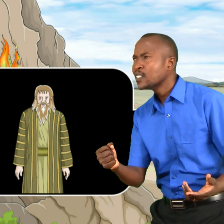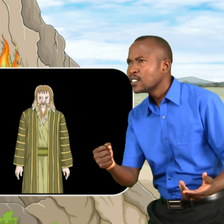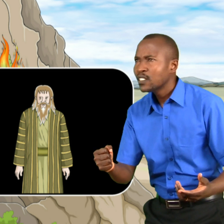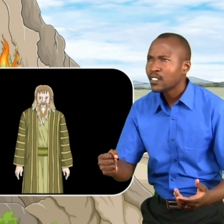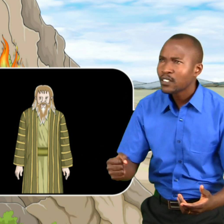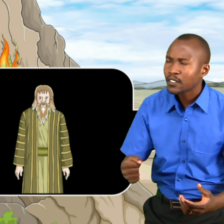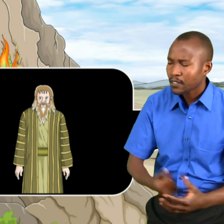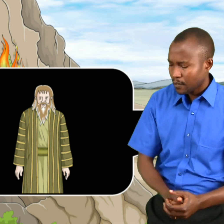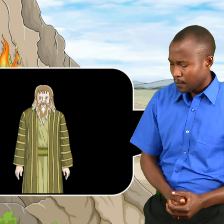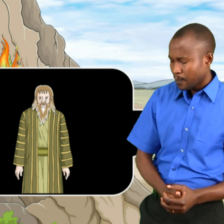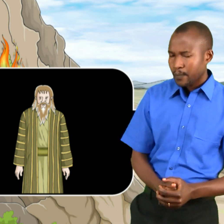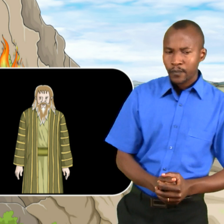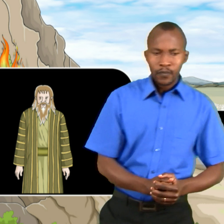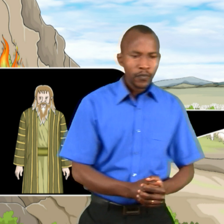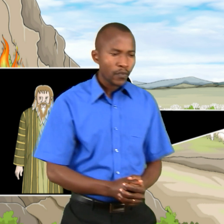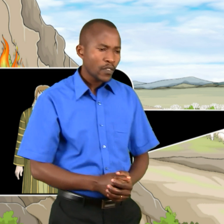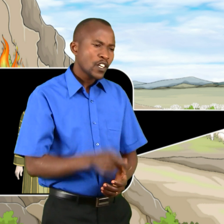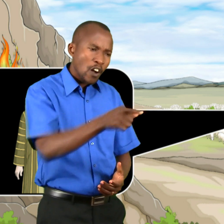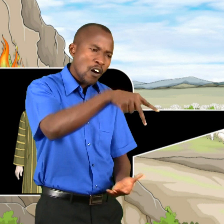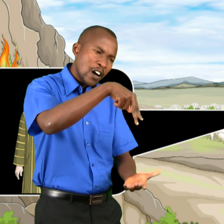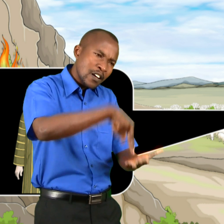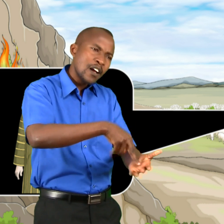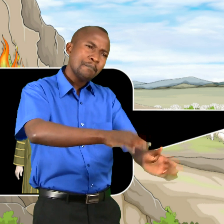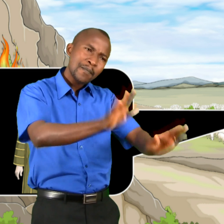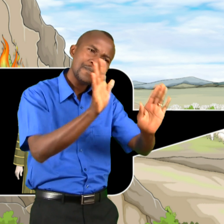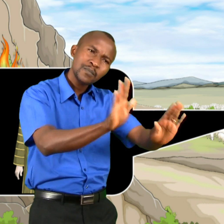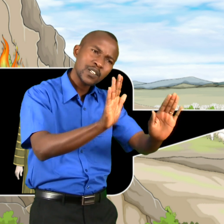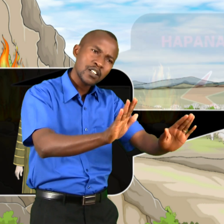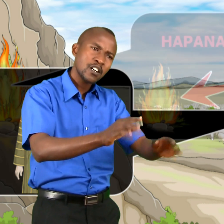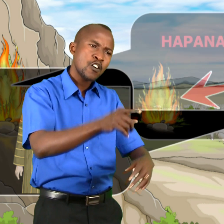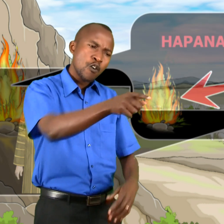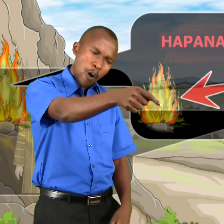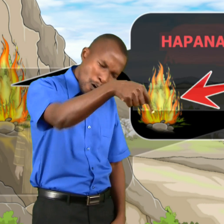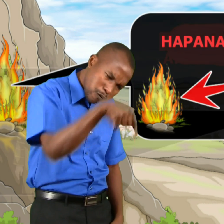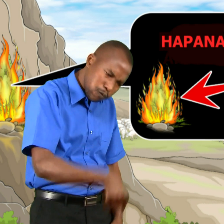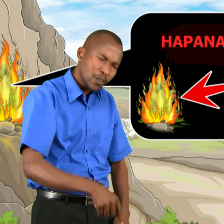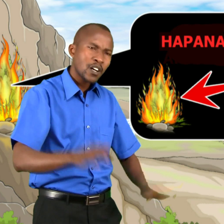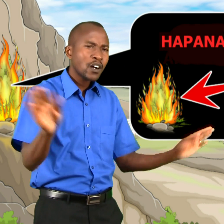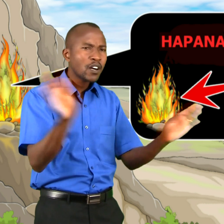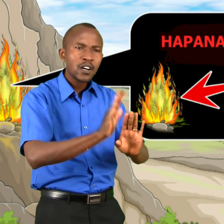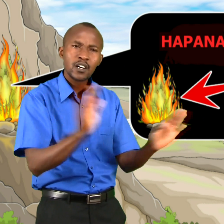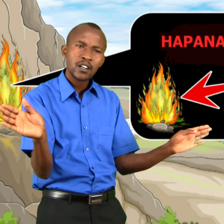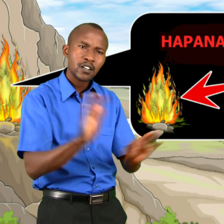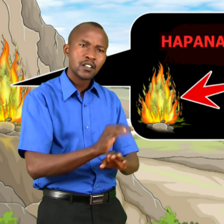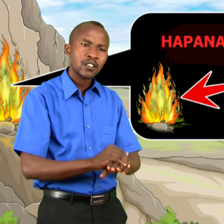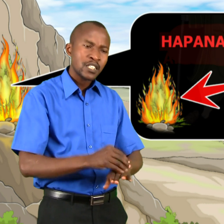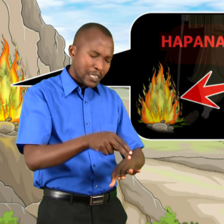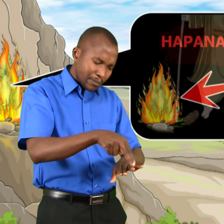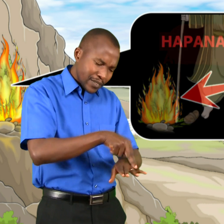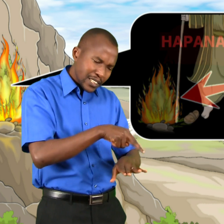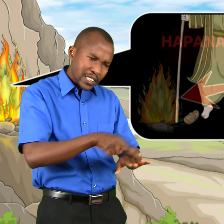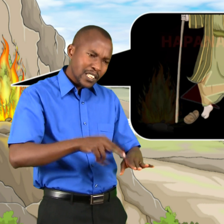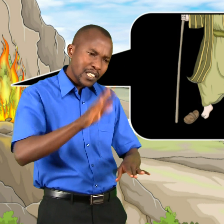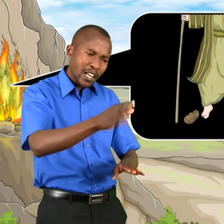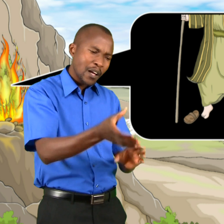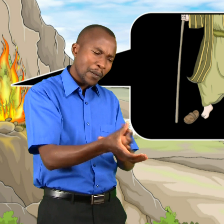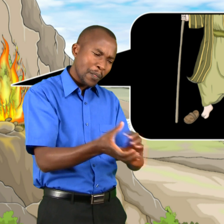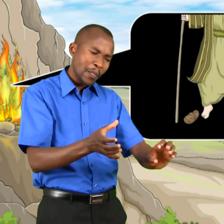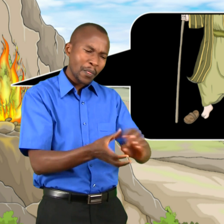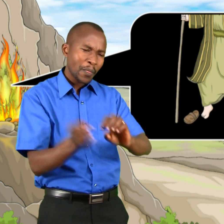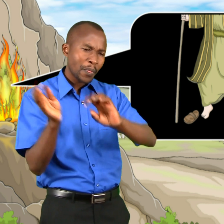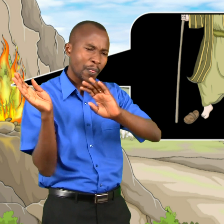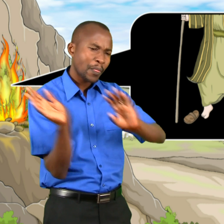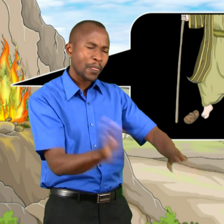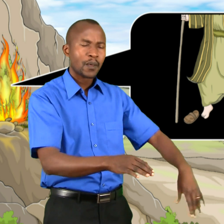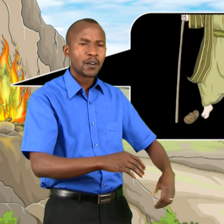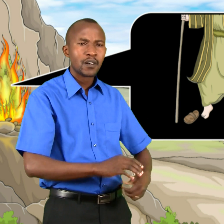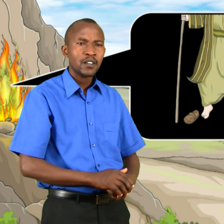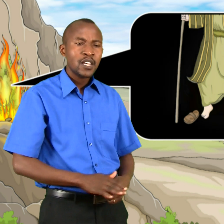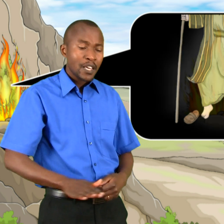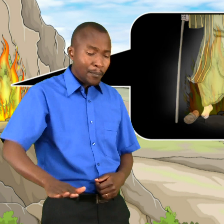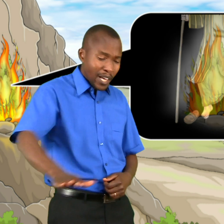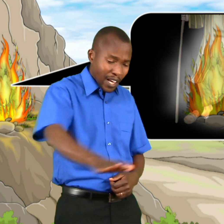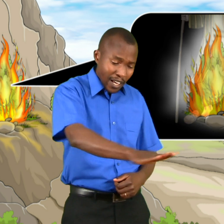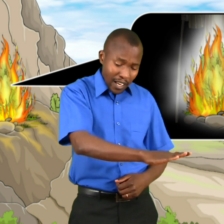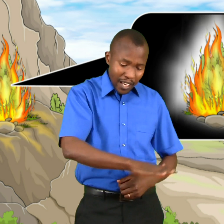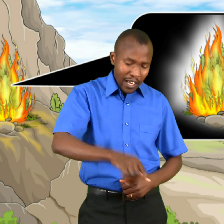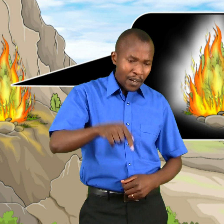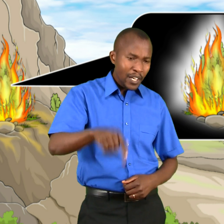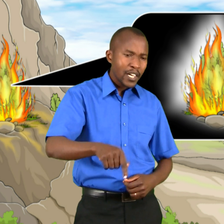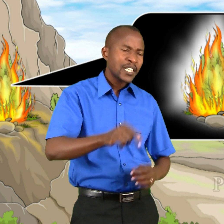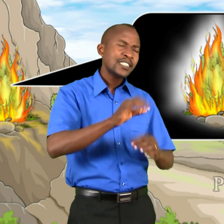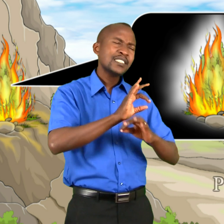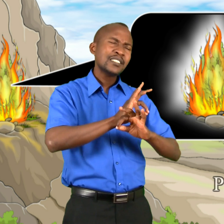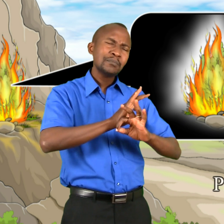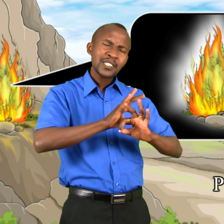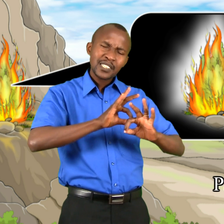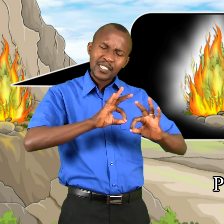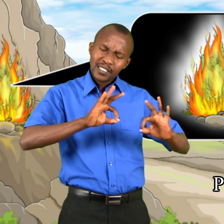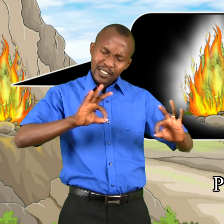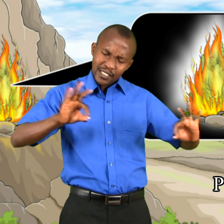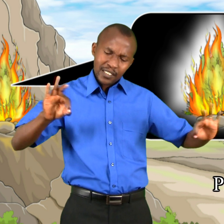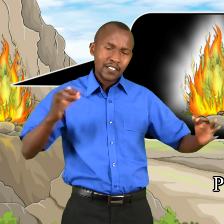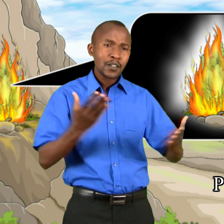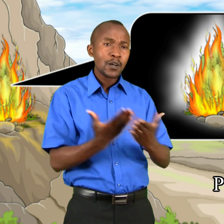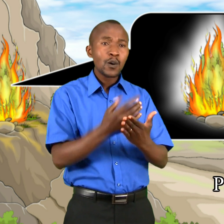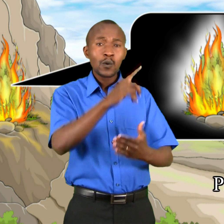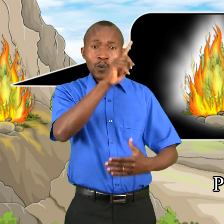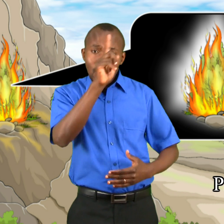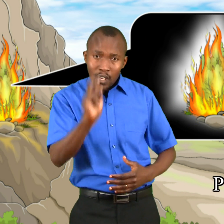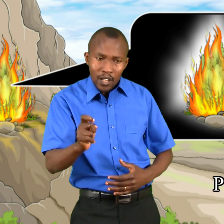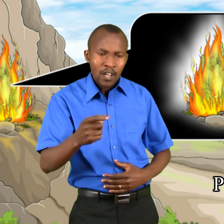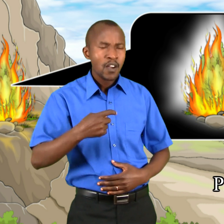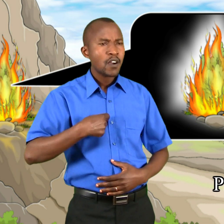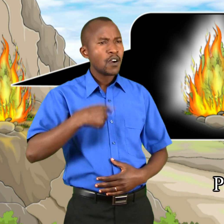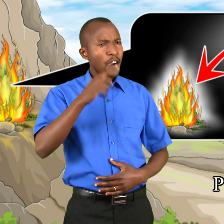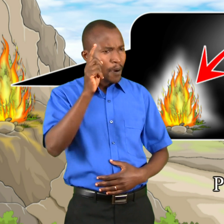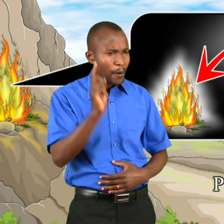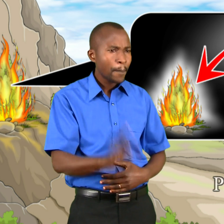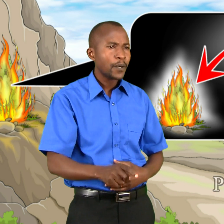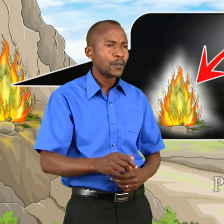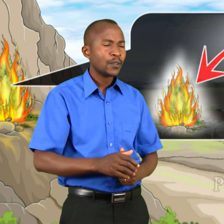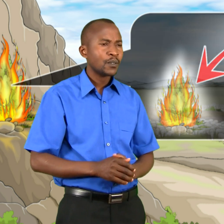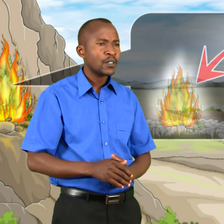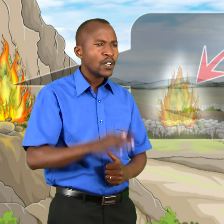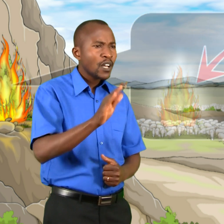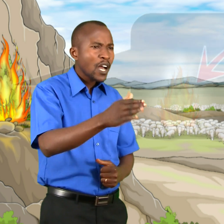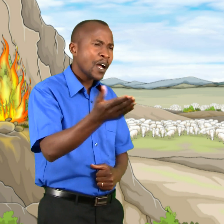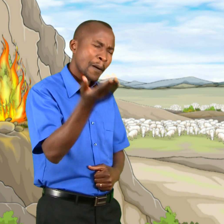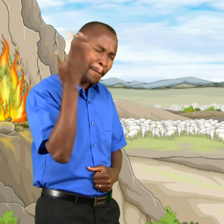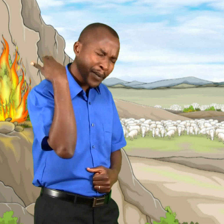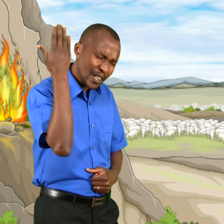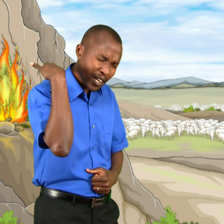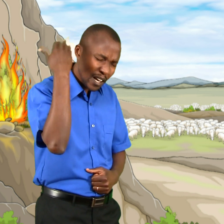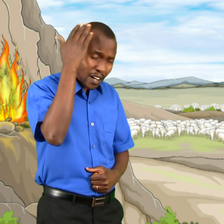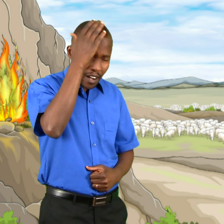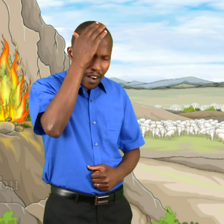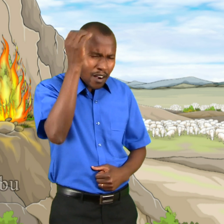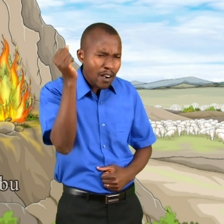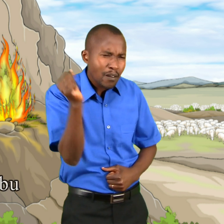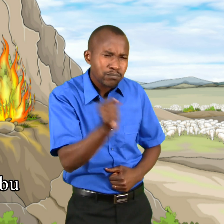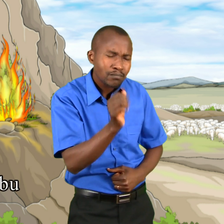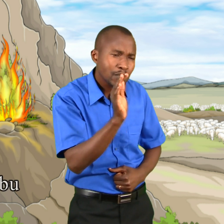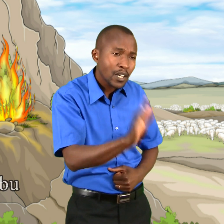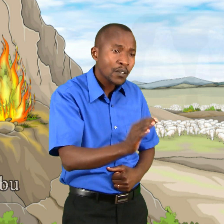“Do not come any closer,” God said. “Take off your sandals, for the place where you are standing is holy ground.”